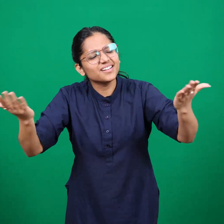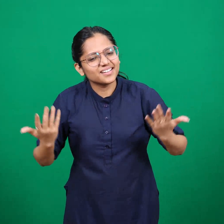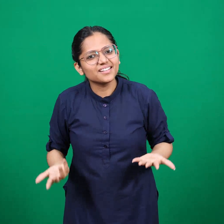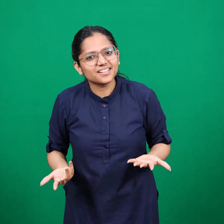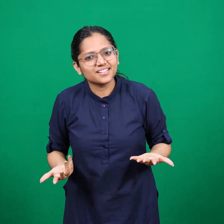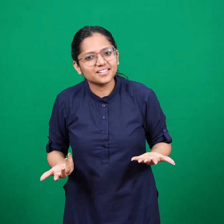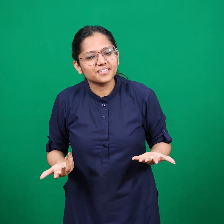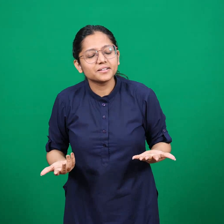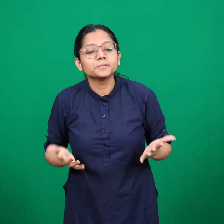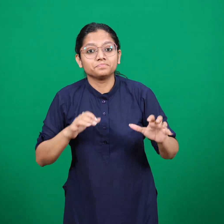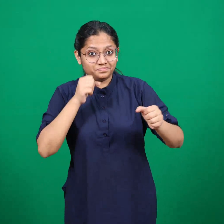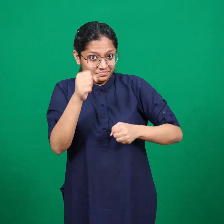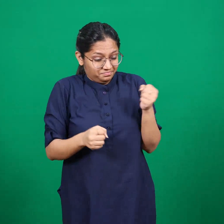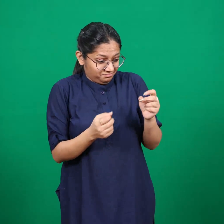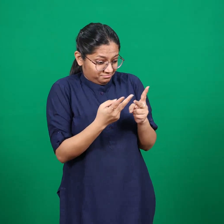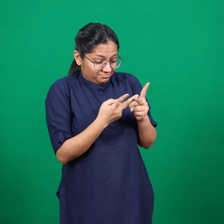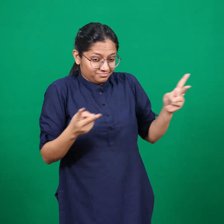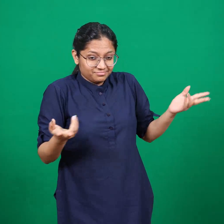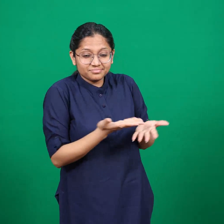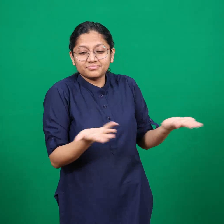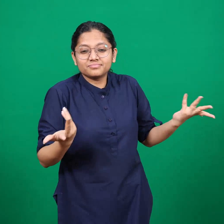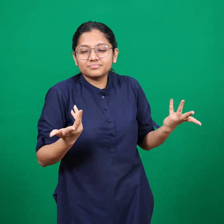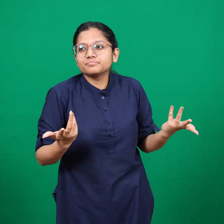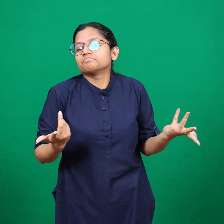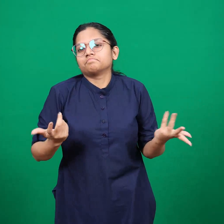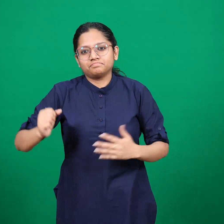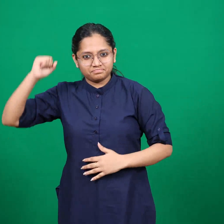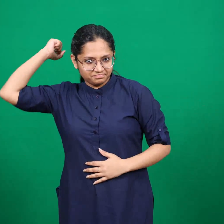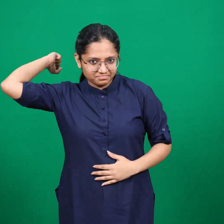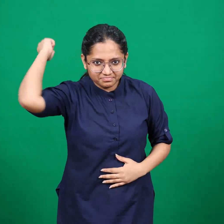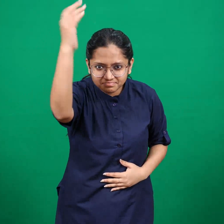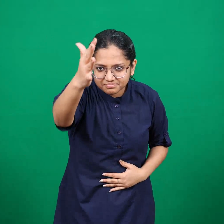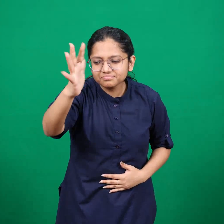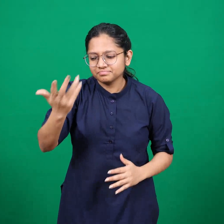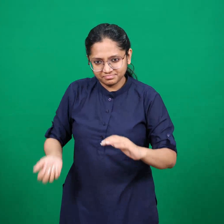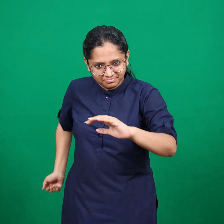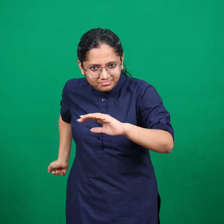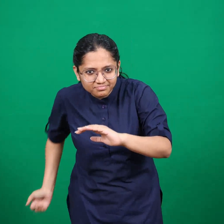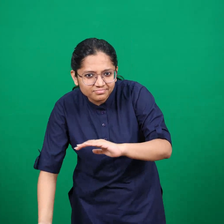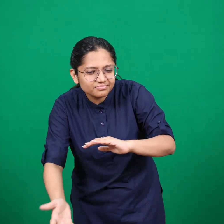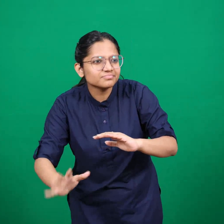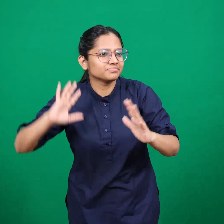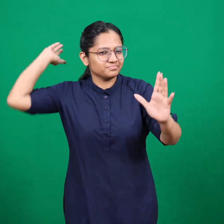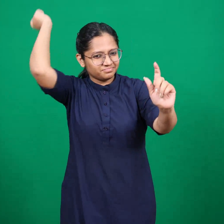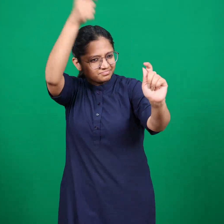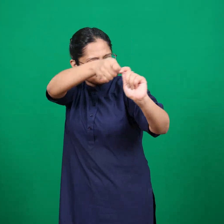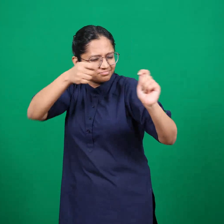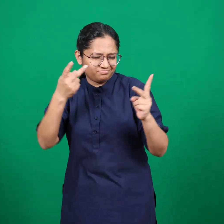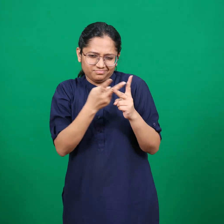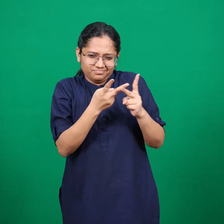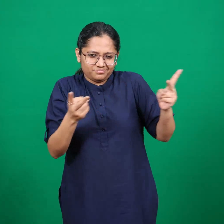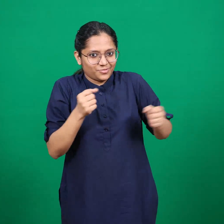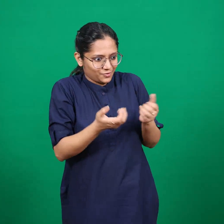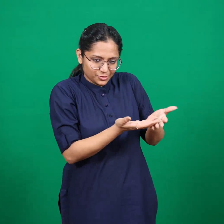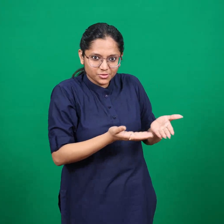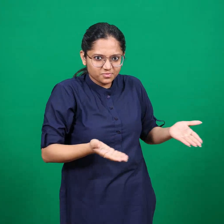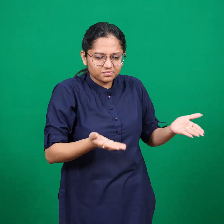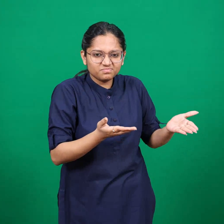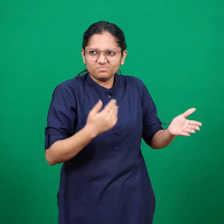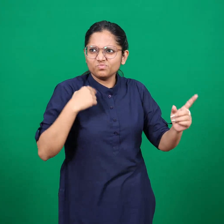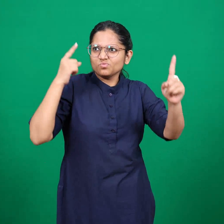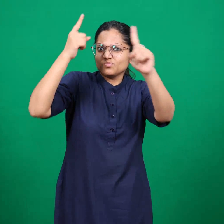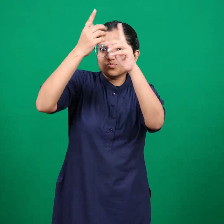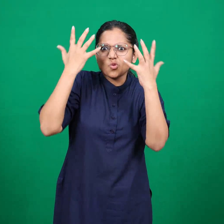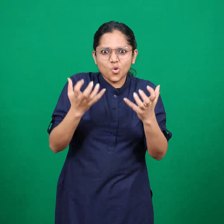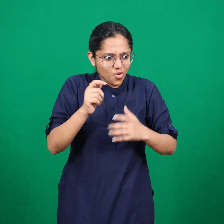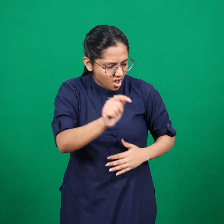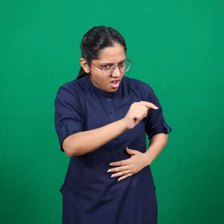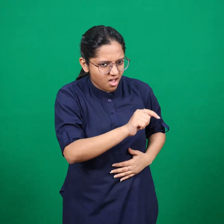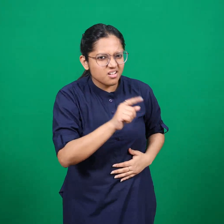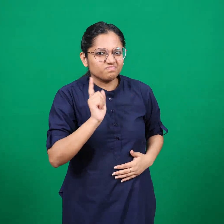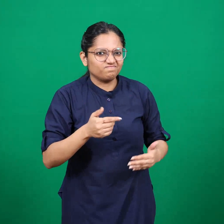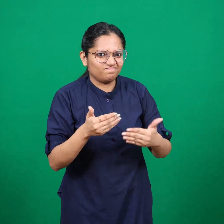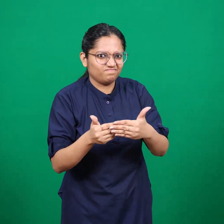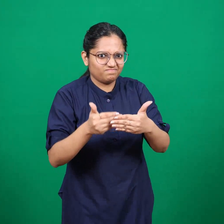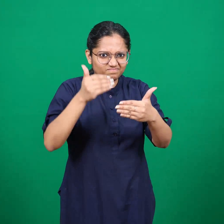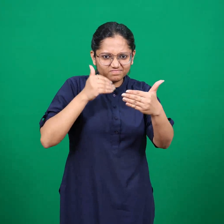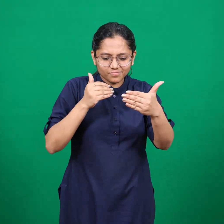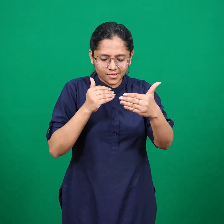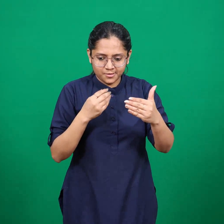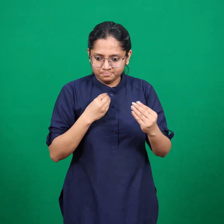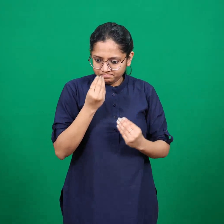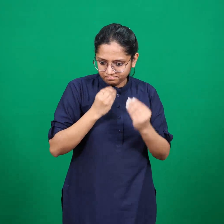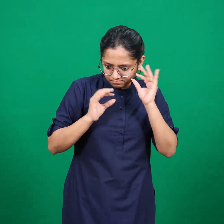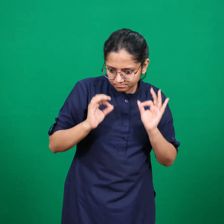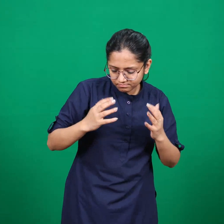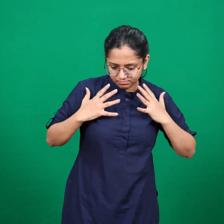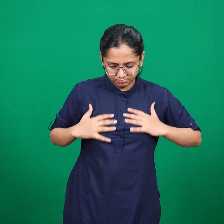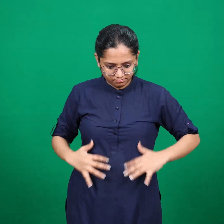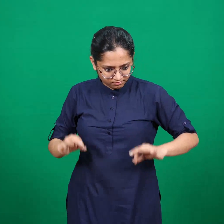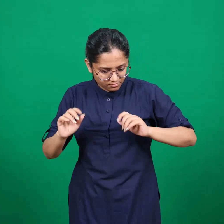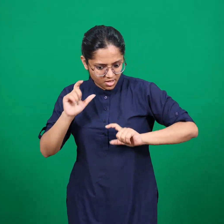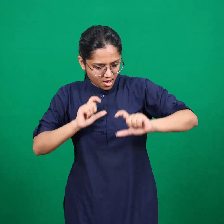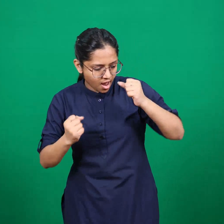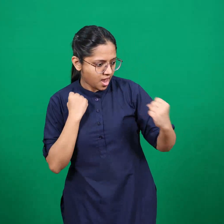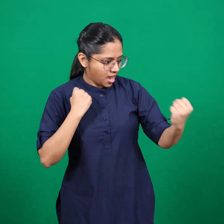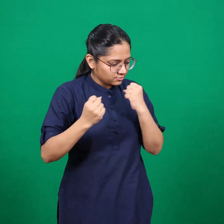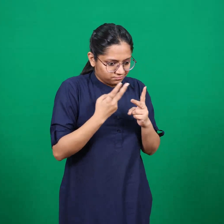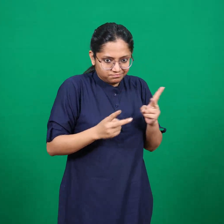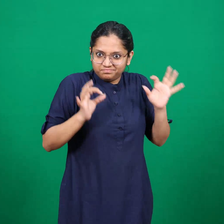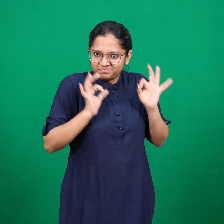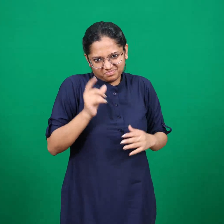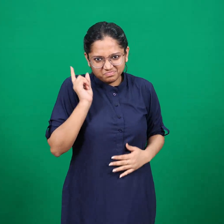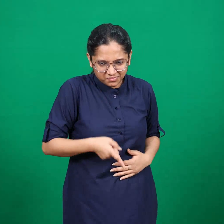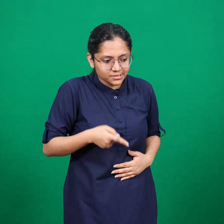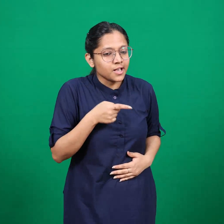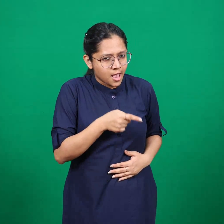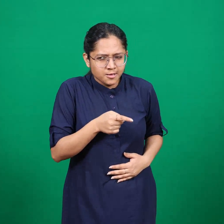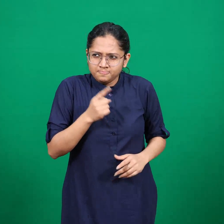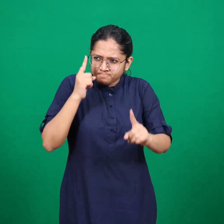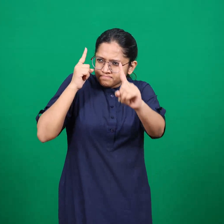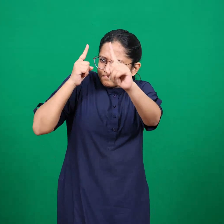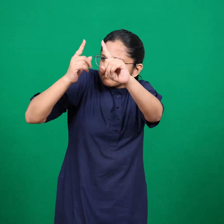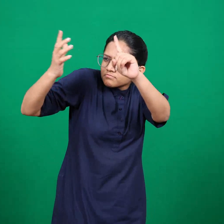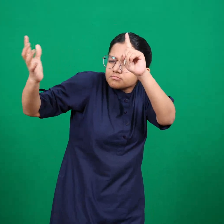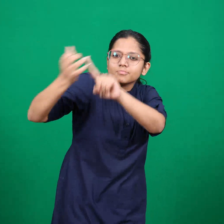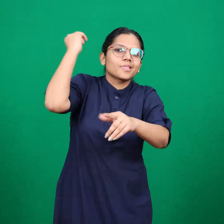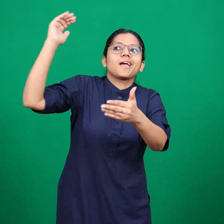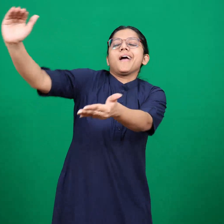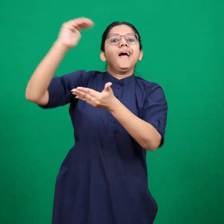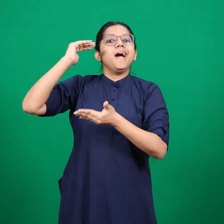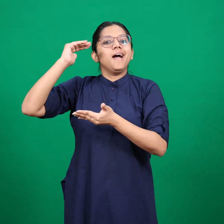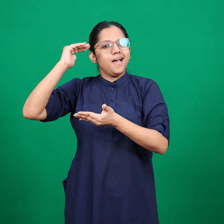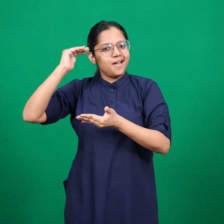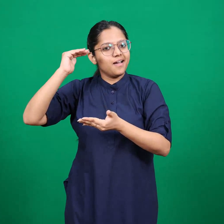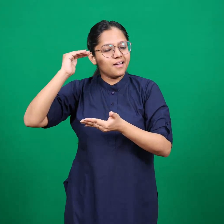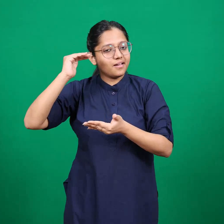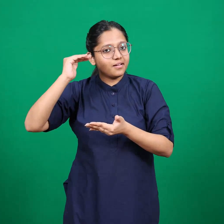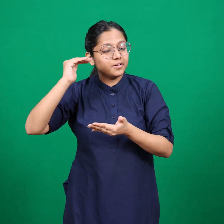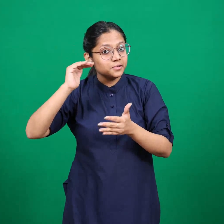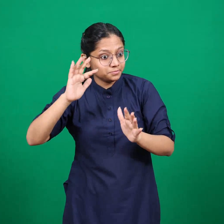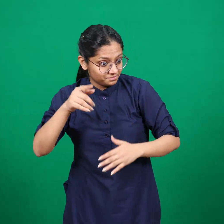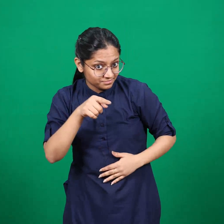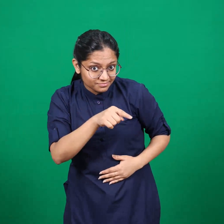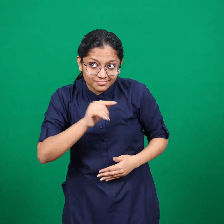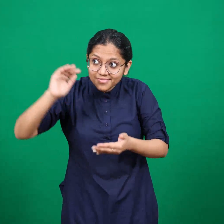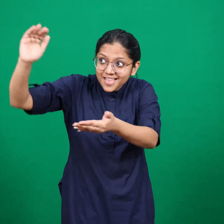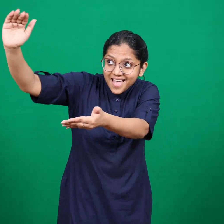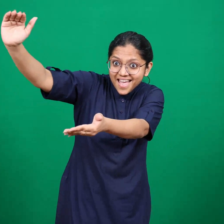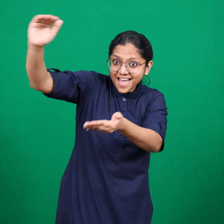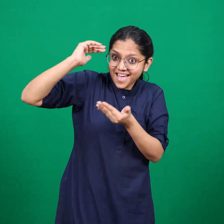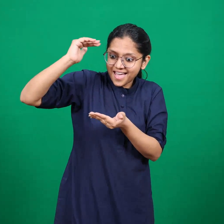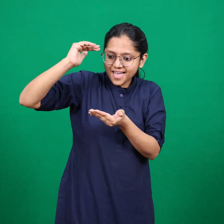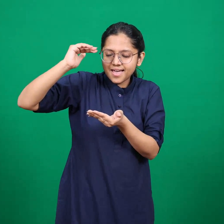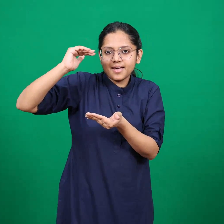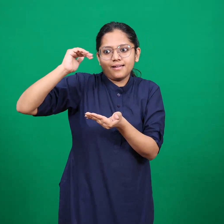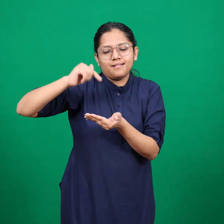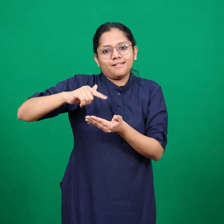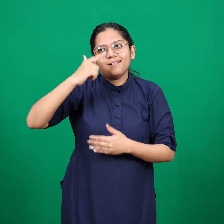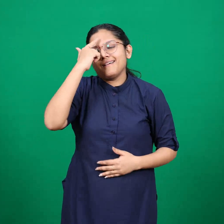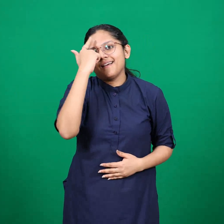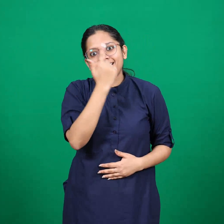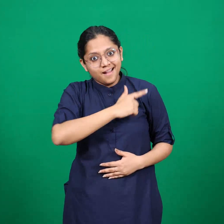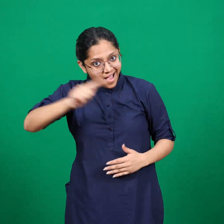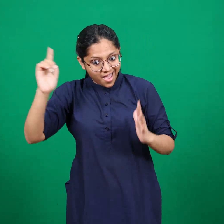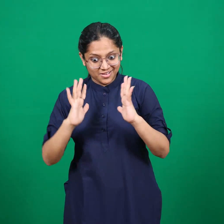Everyone who competes in the games trains with strict discipline.